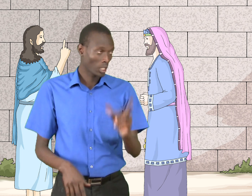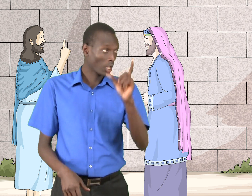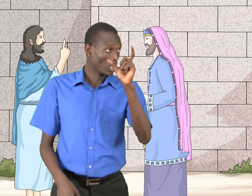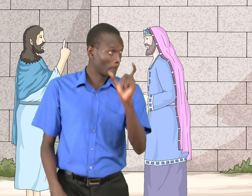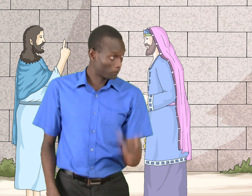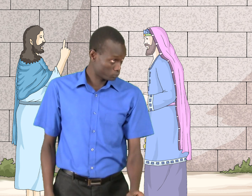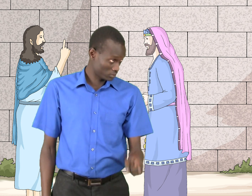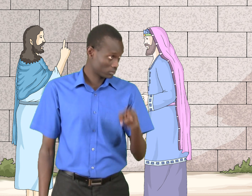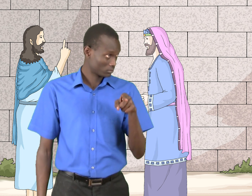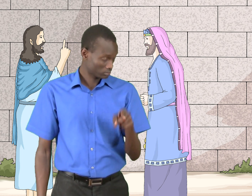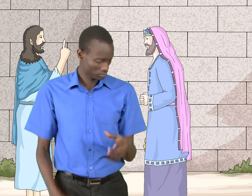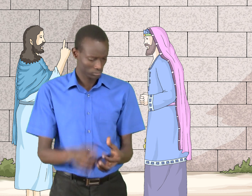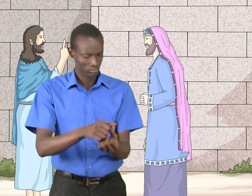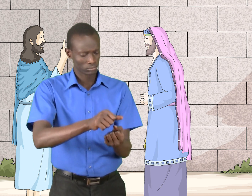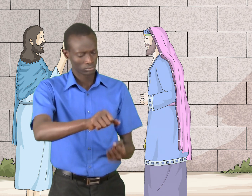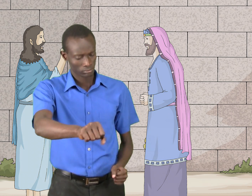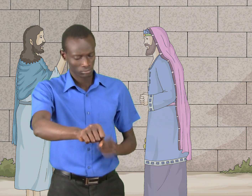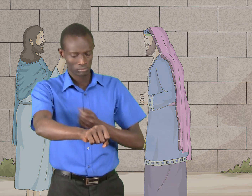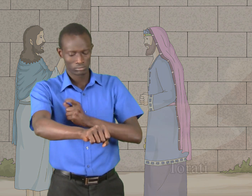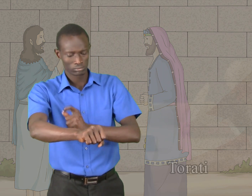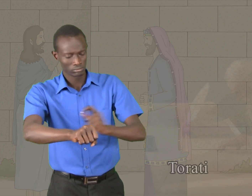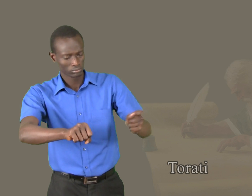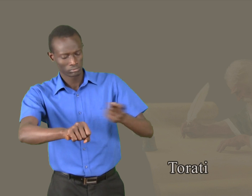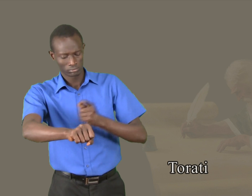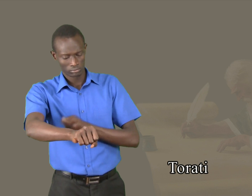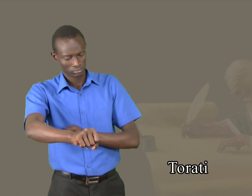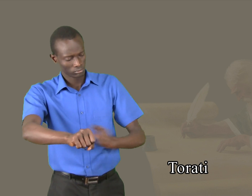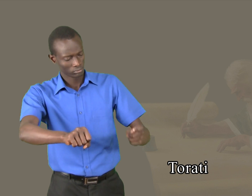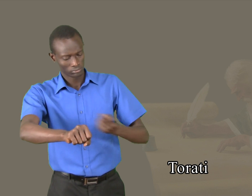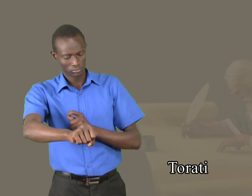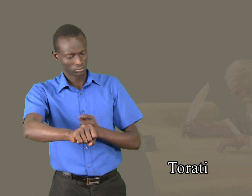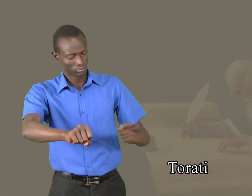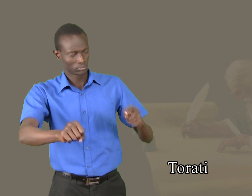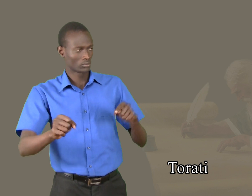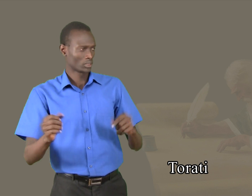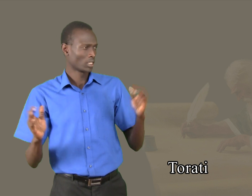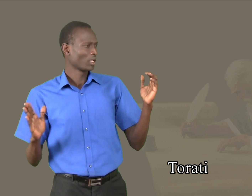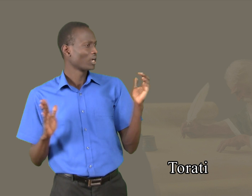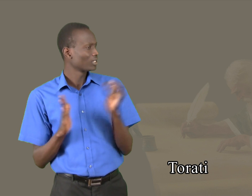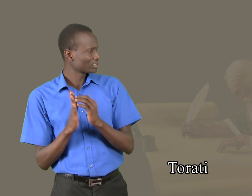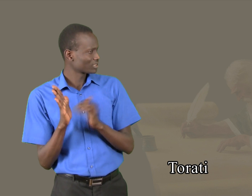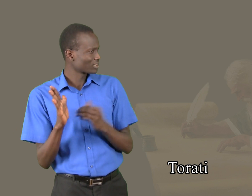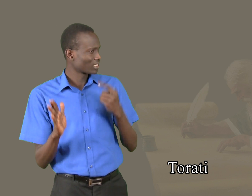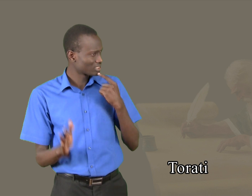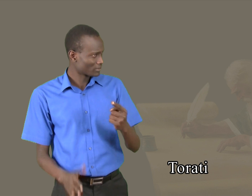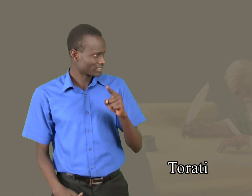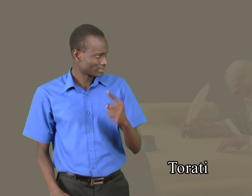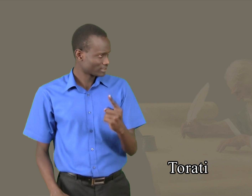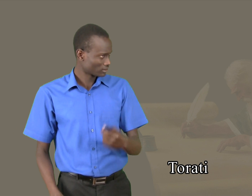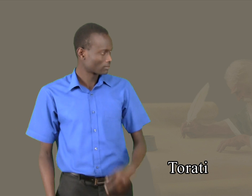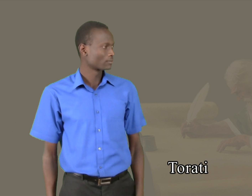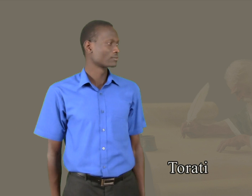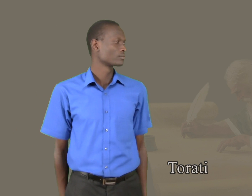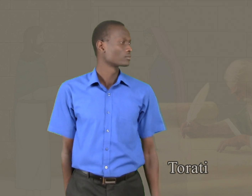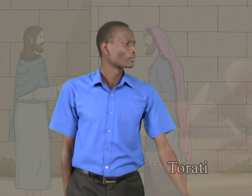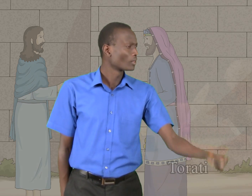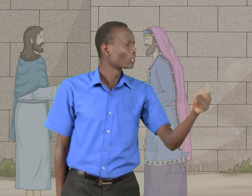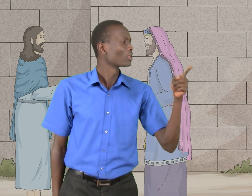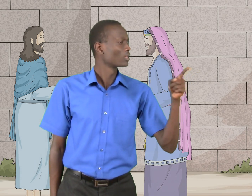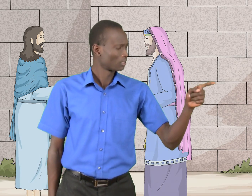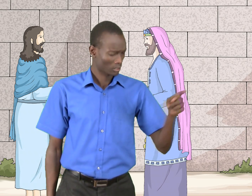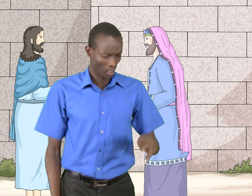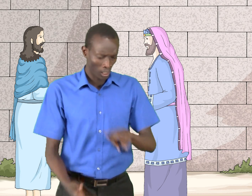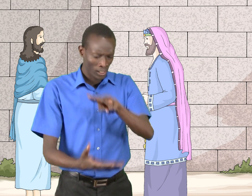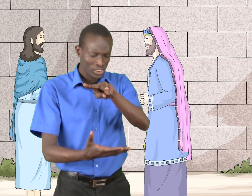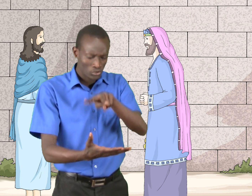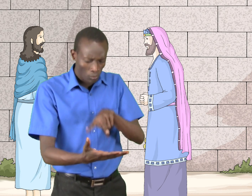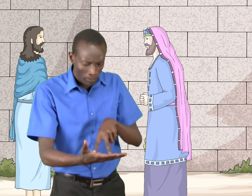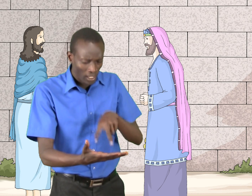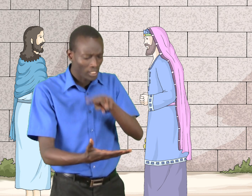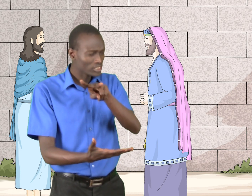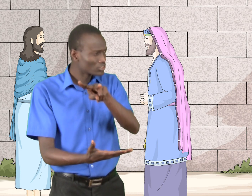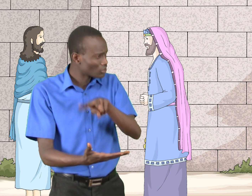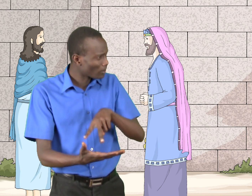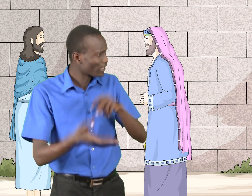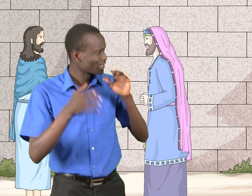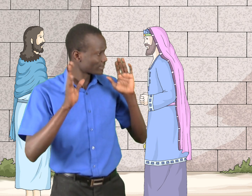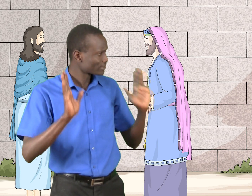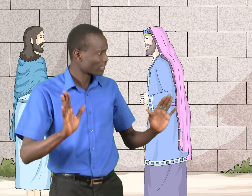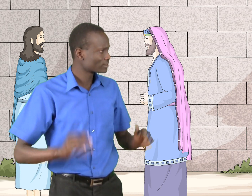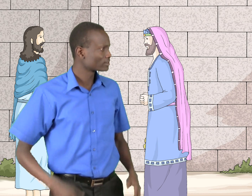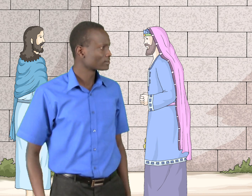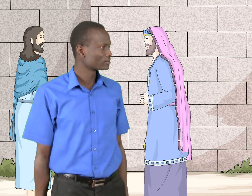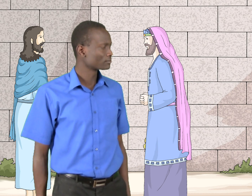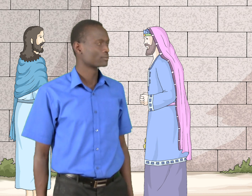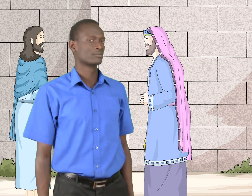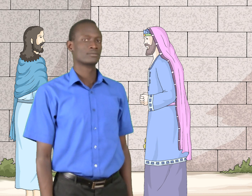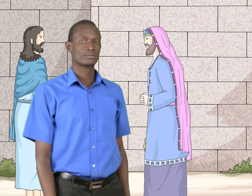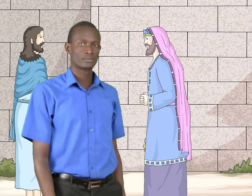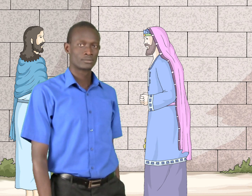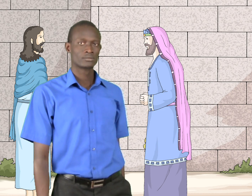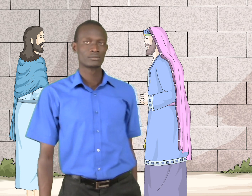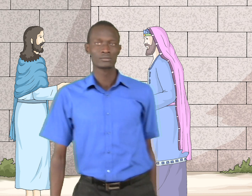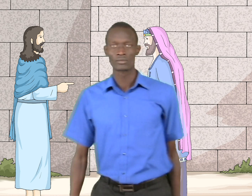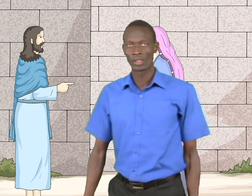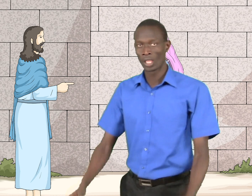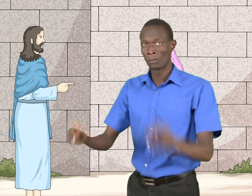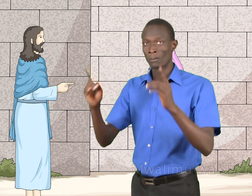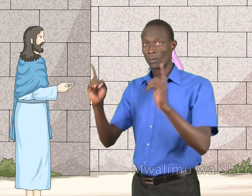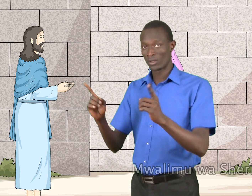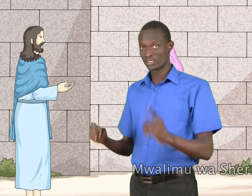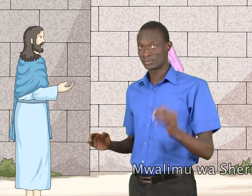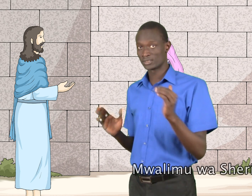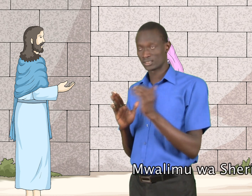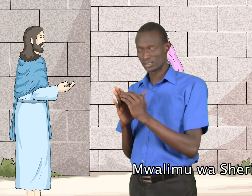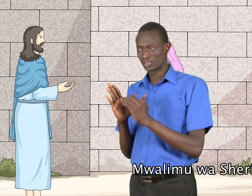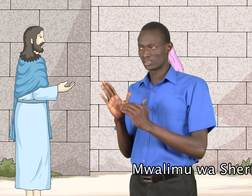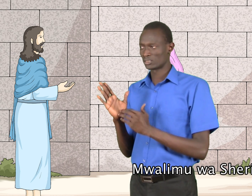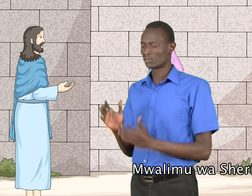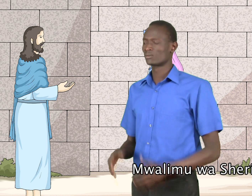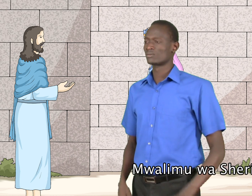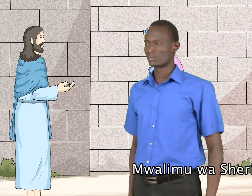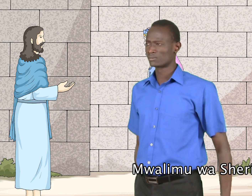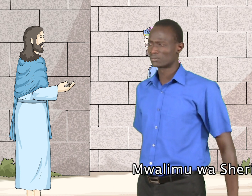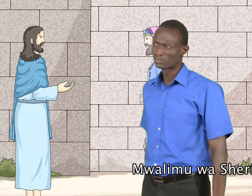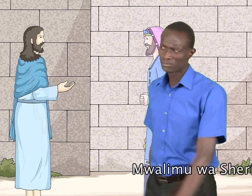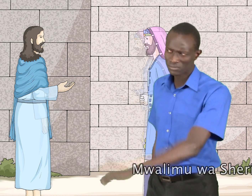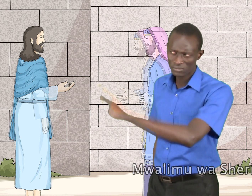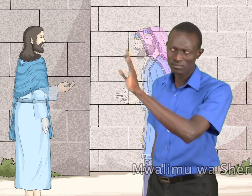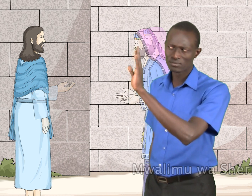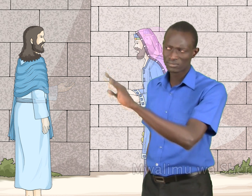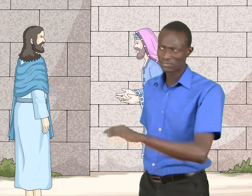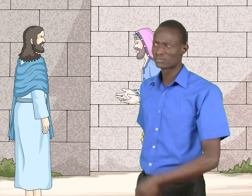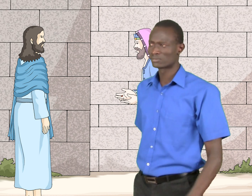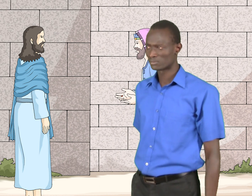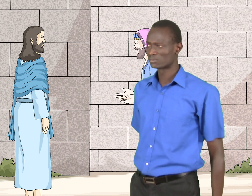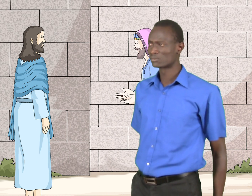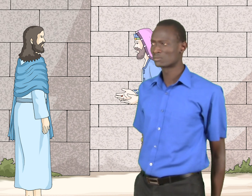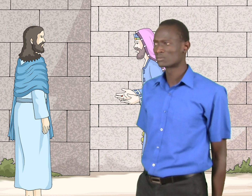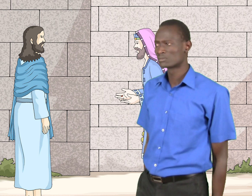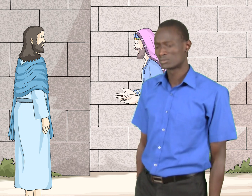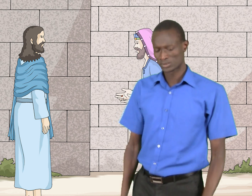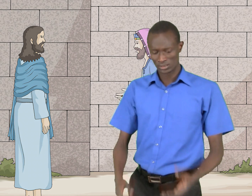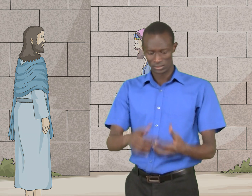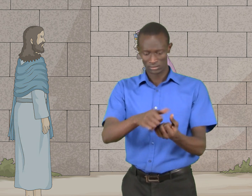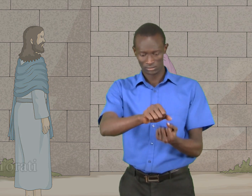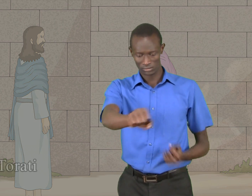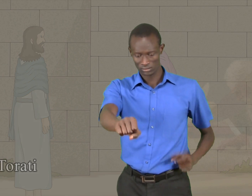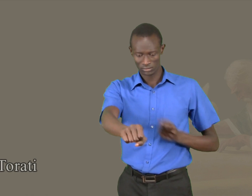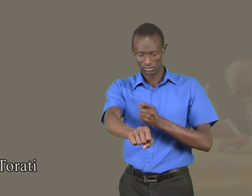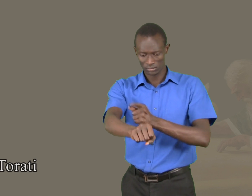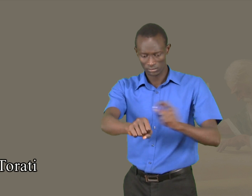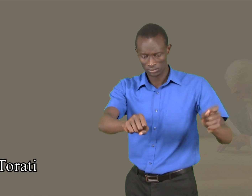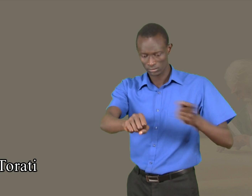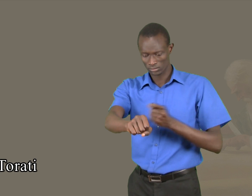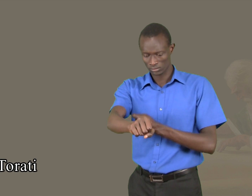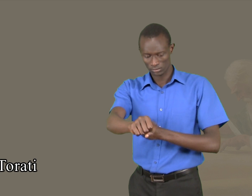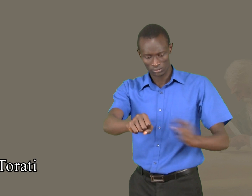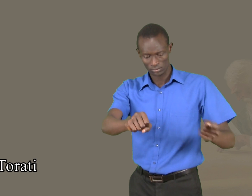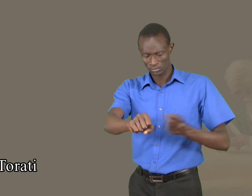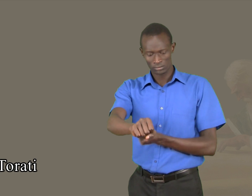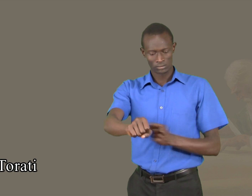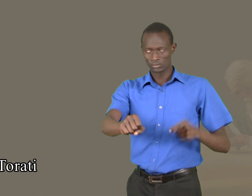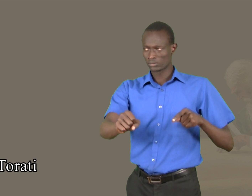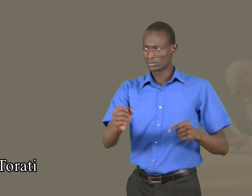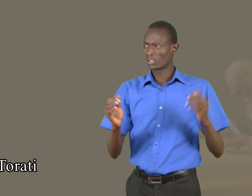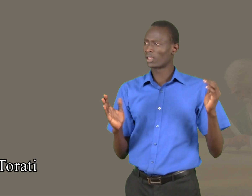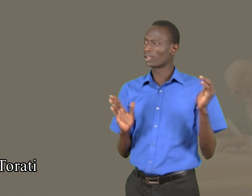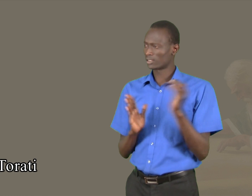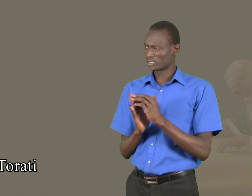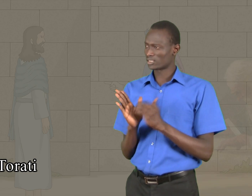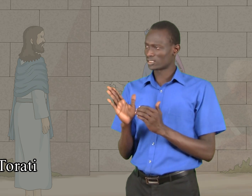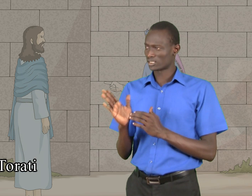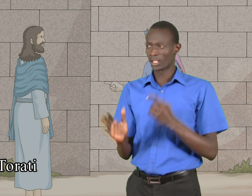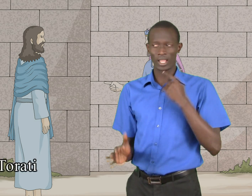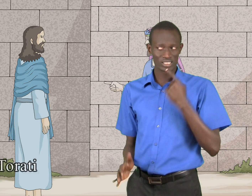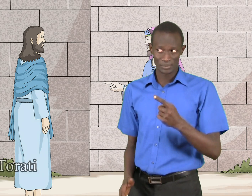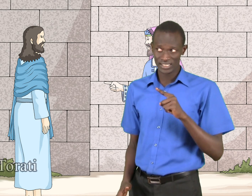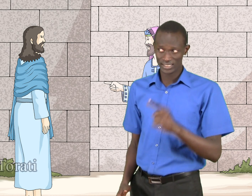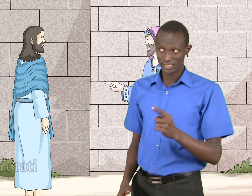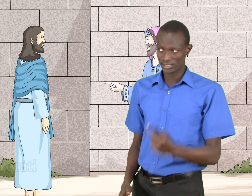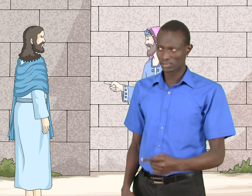“What is written in the Law?” Jesus replied. “How do you read it?”